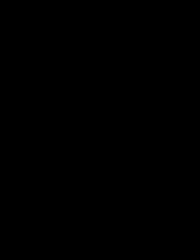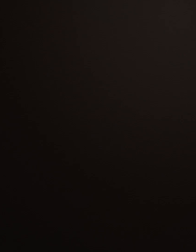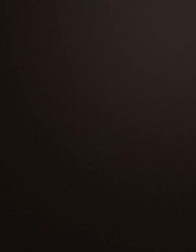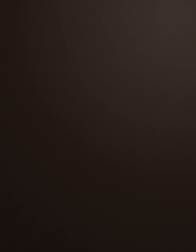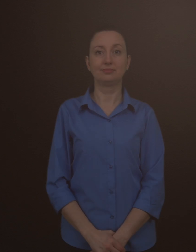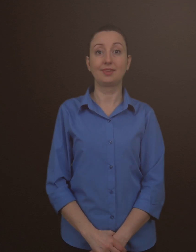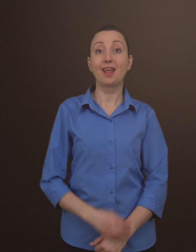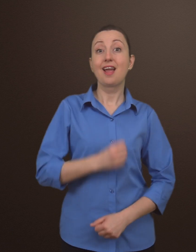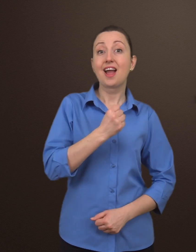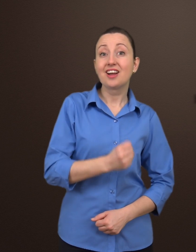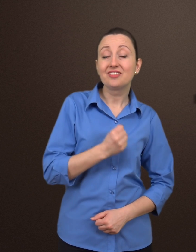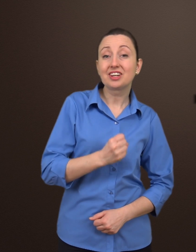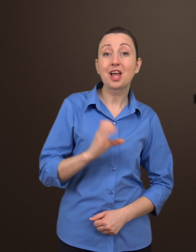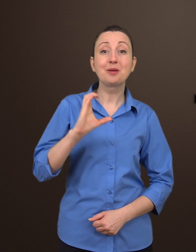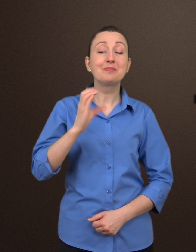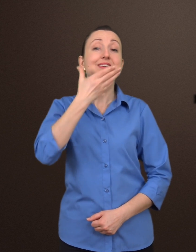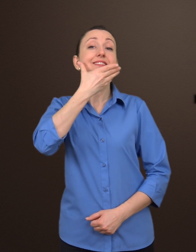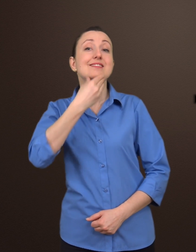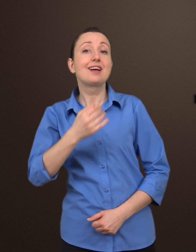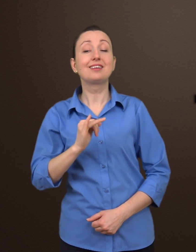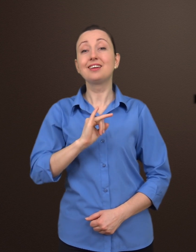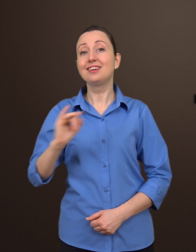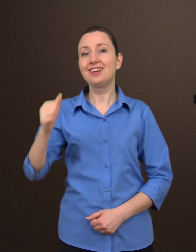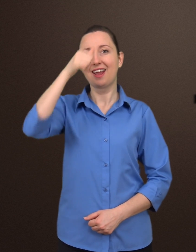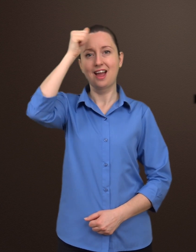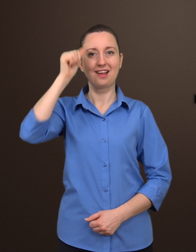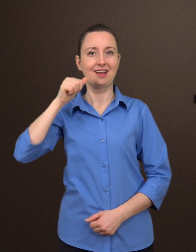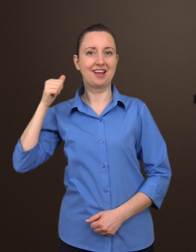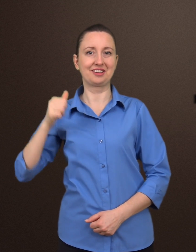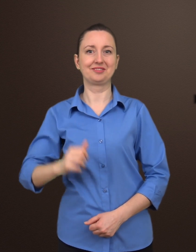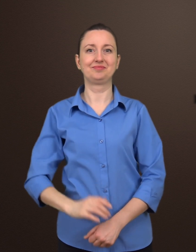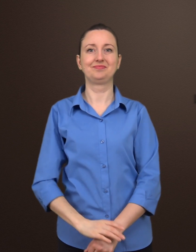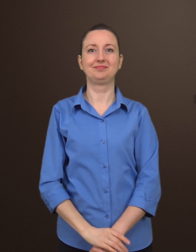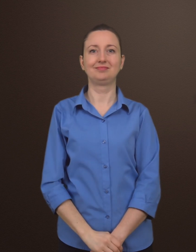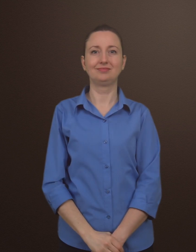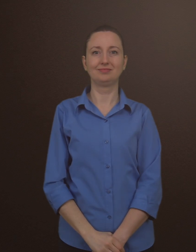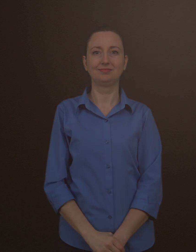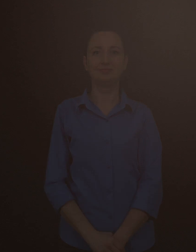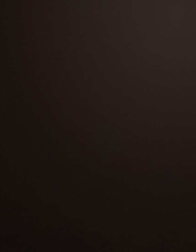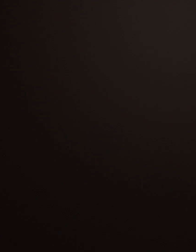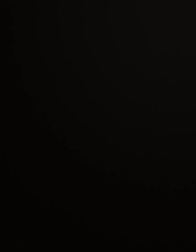Abram, Sarai and Hagar